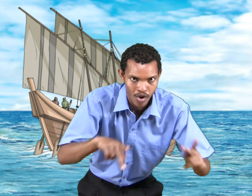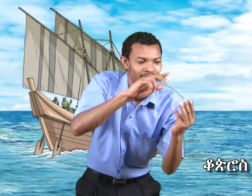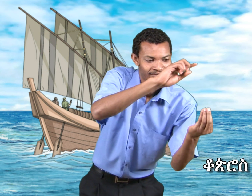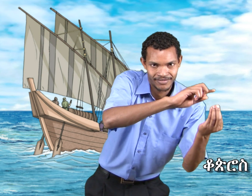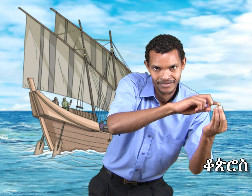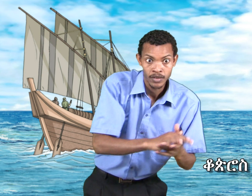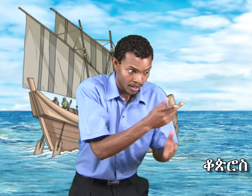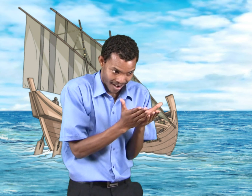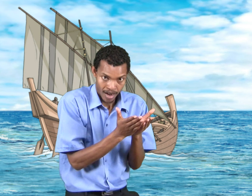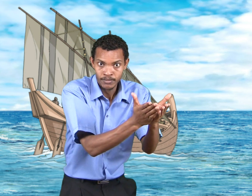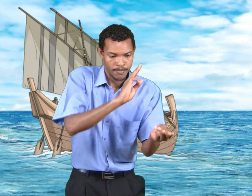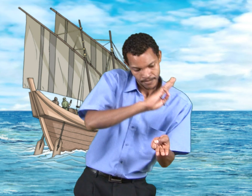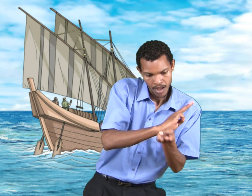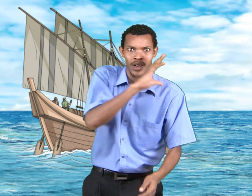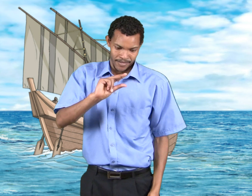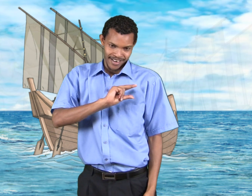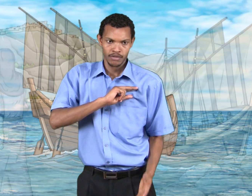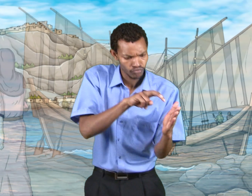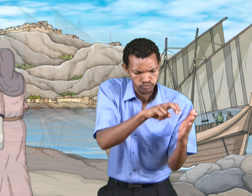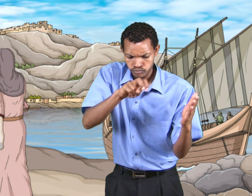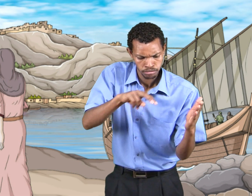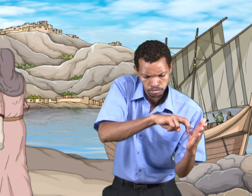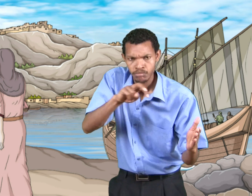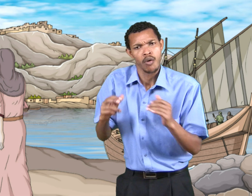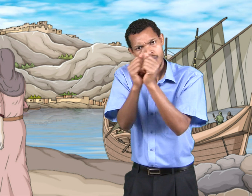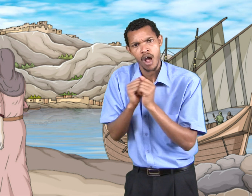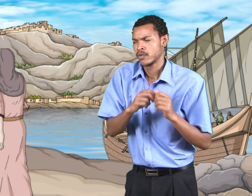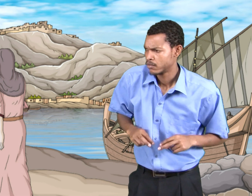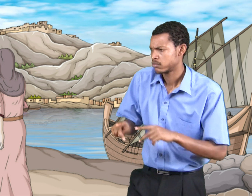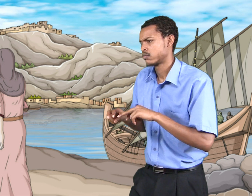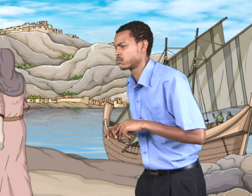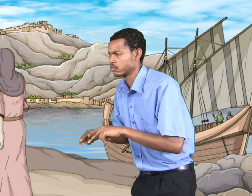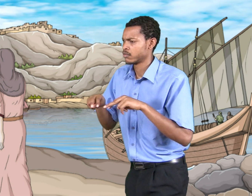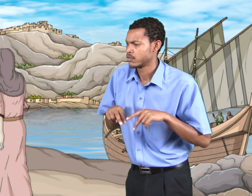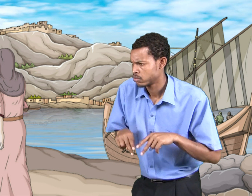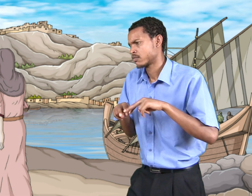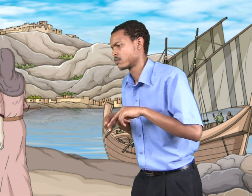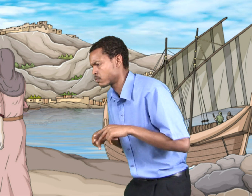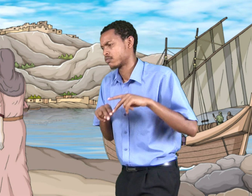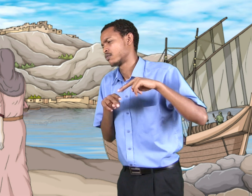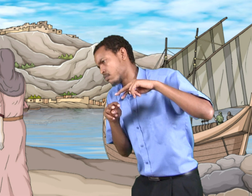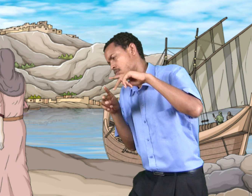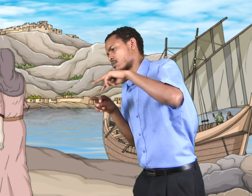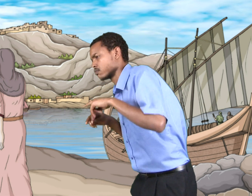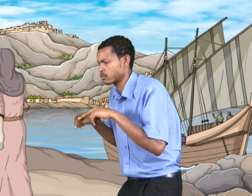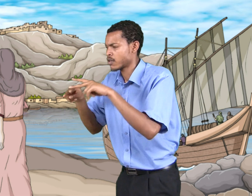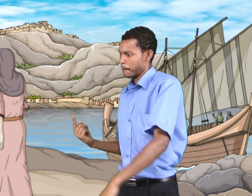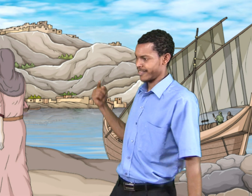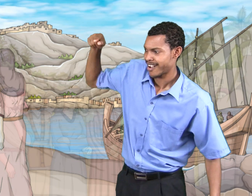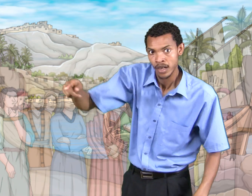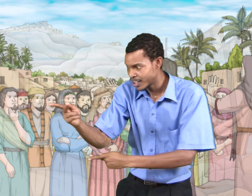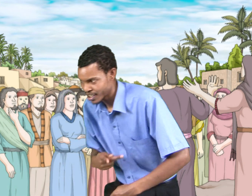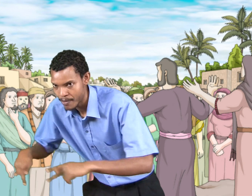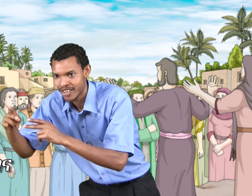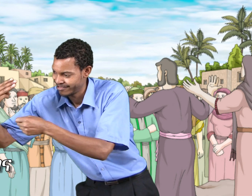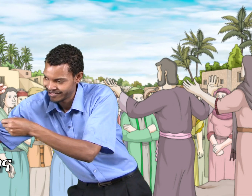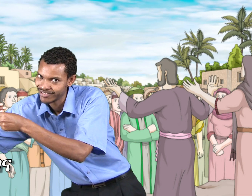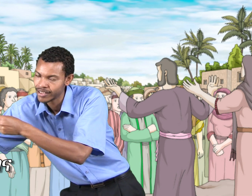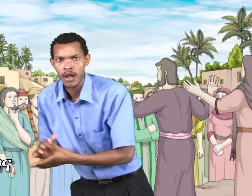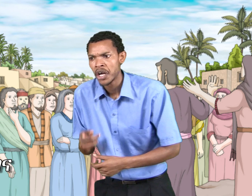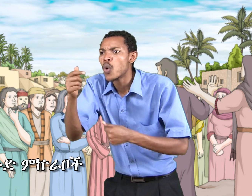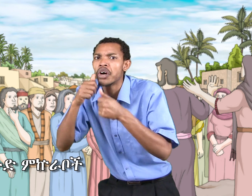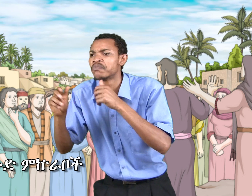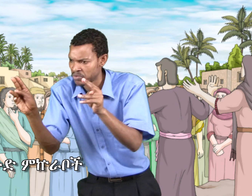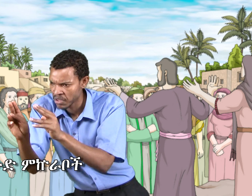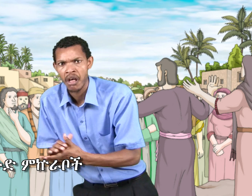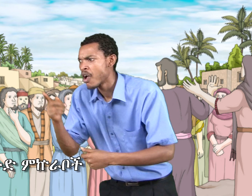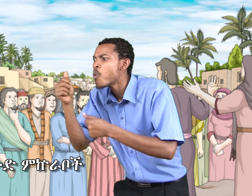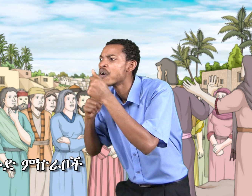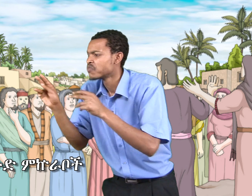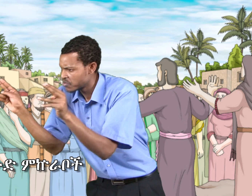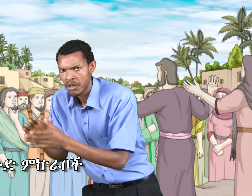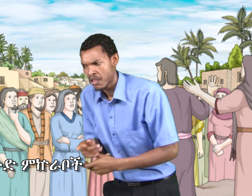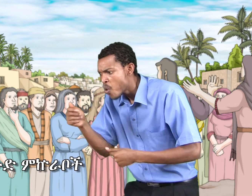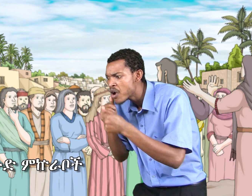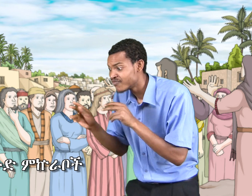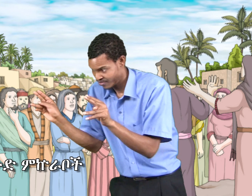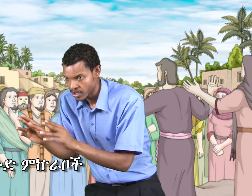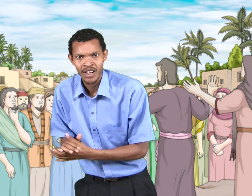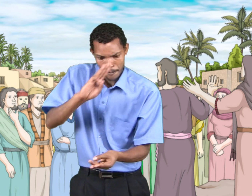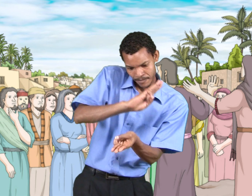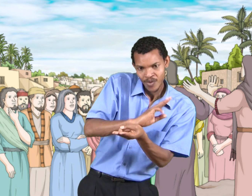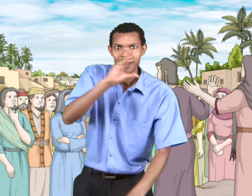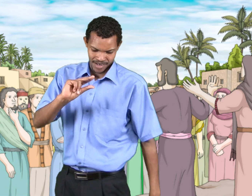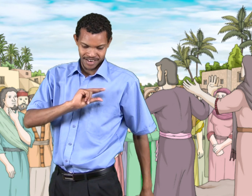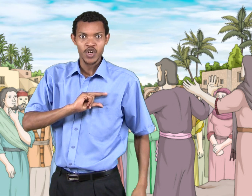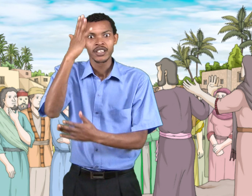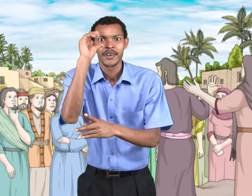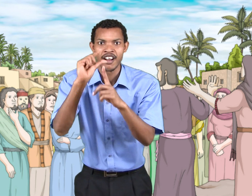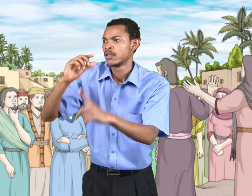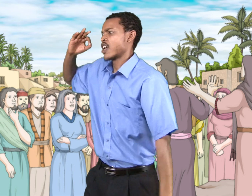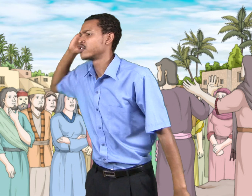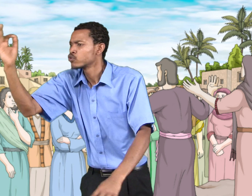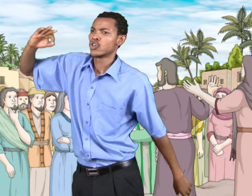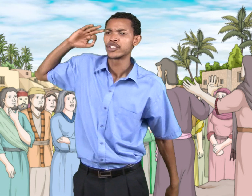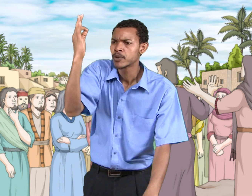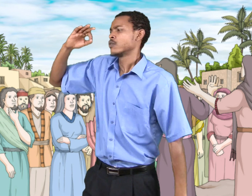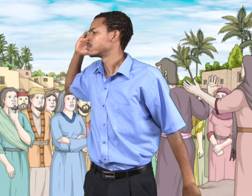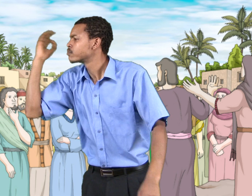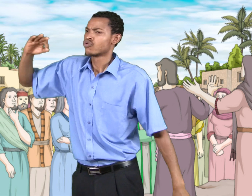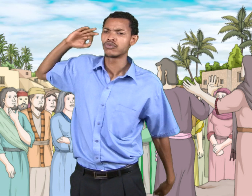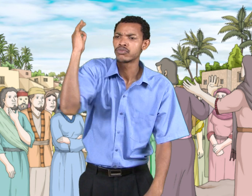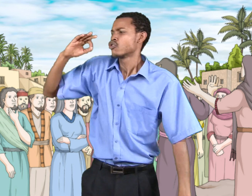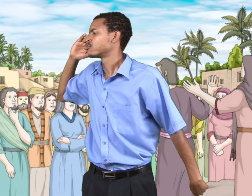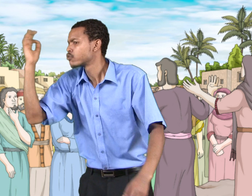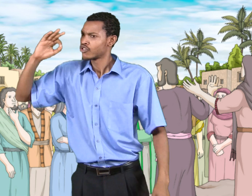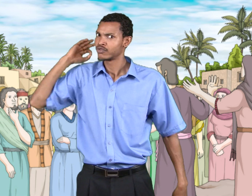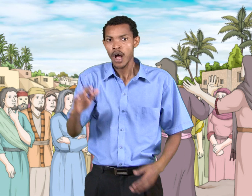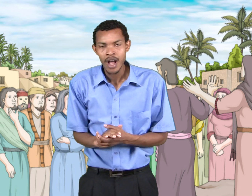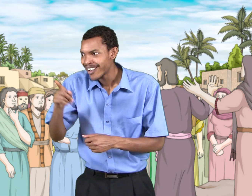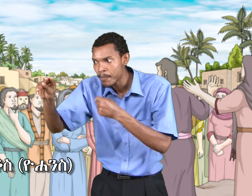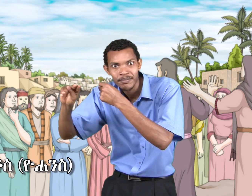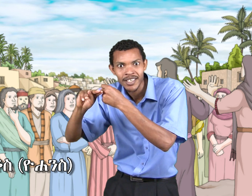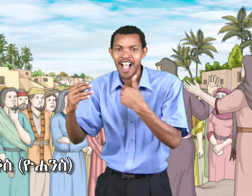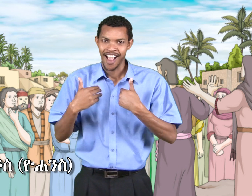When they arrived at Salamis, they proclaimed the word of God in the Jewish synagogues.